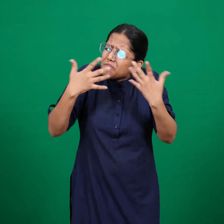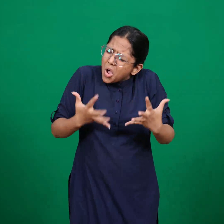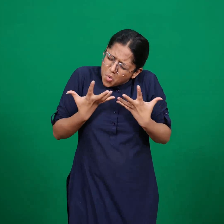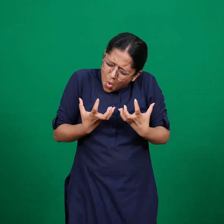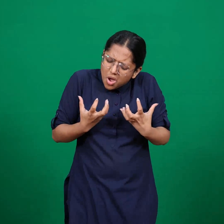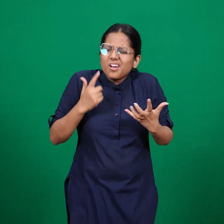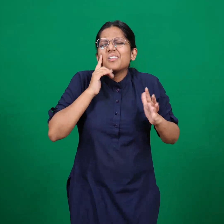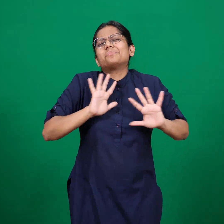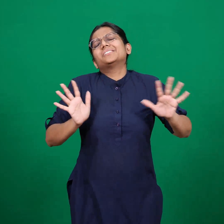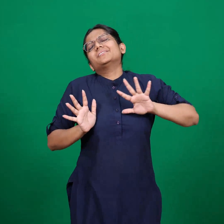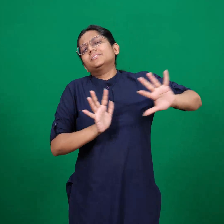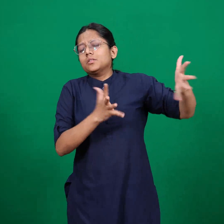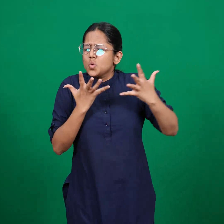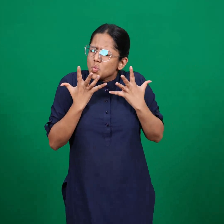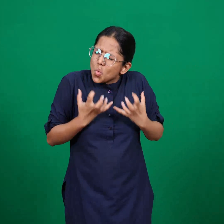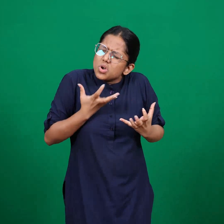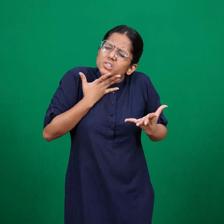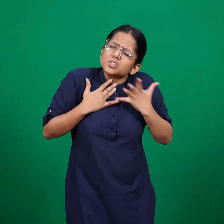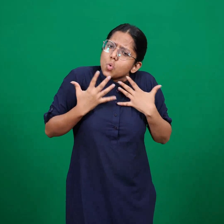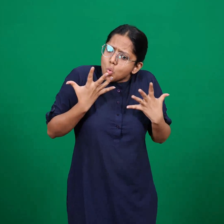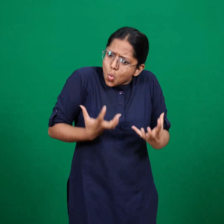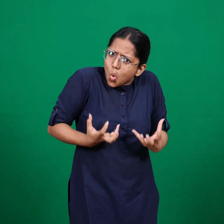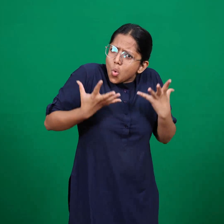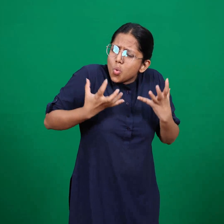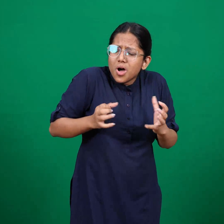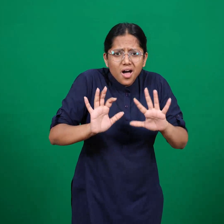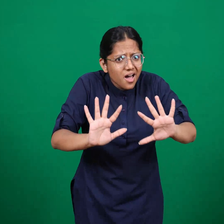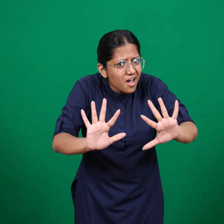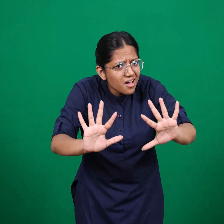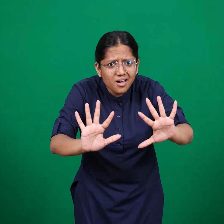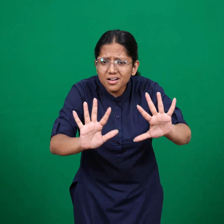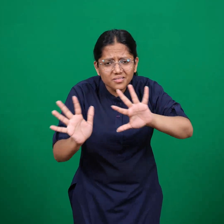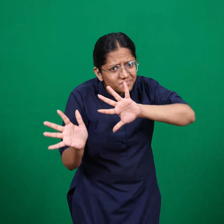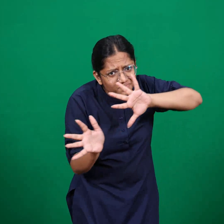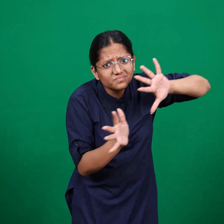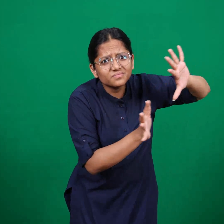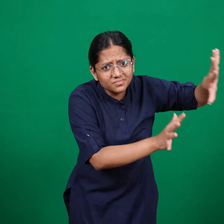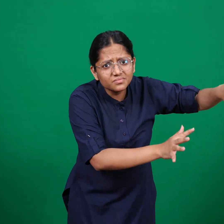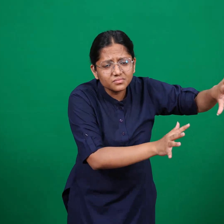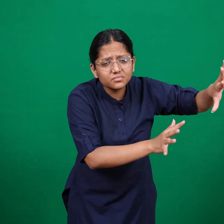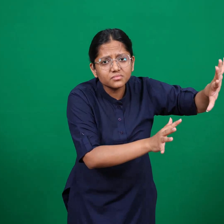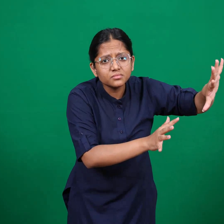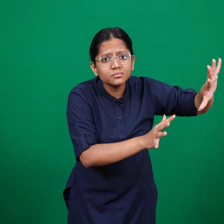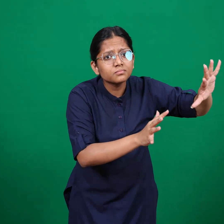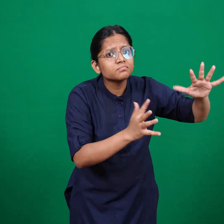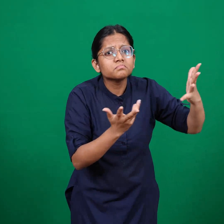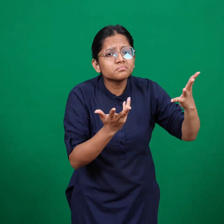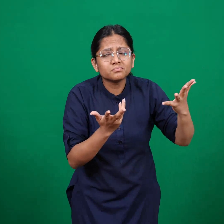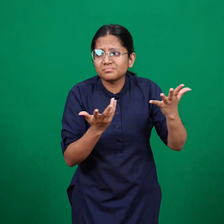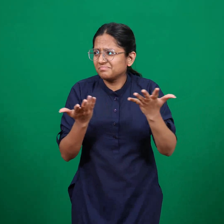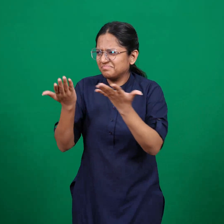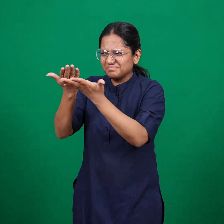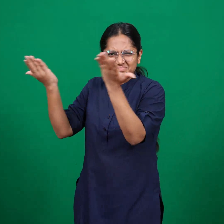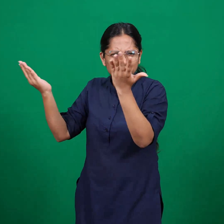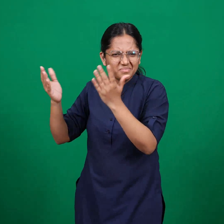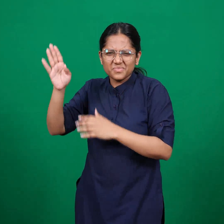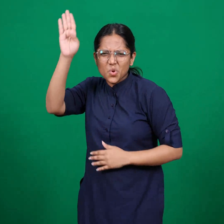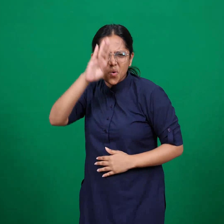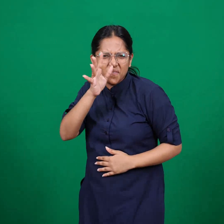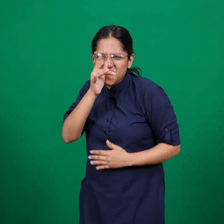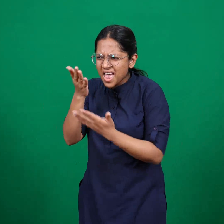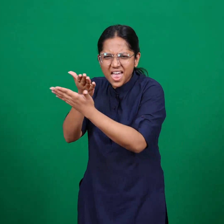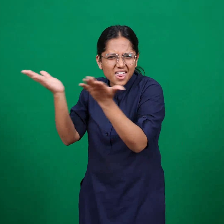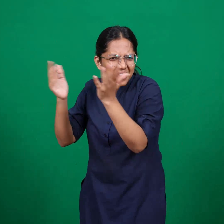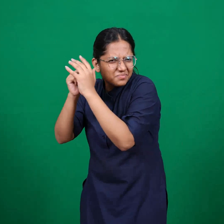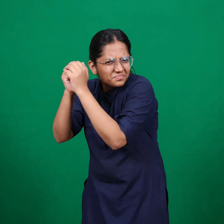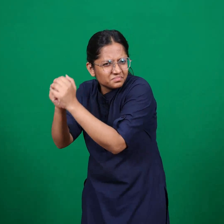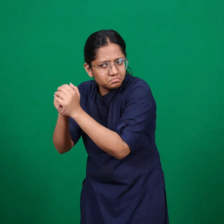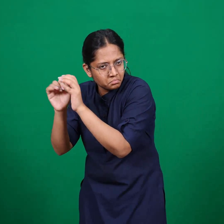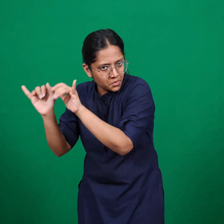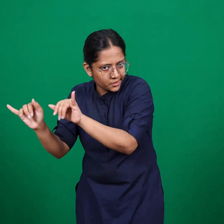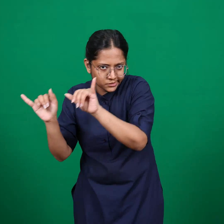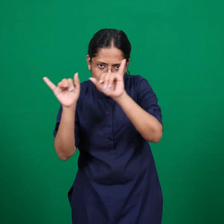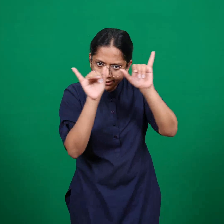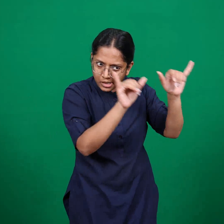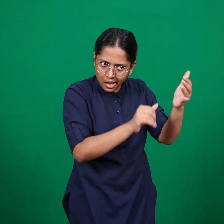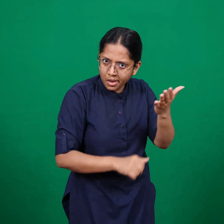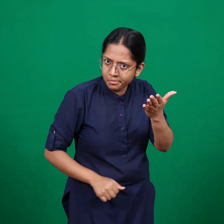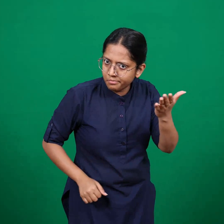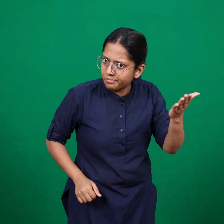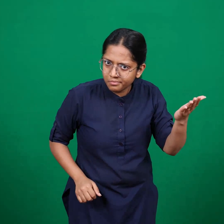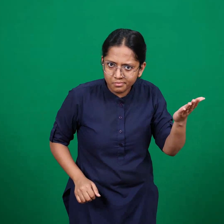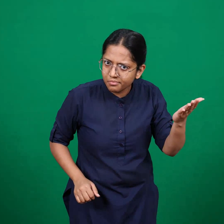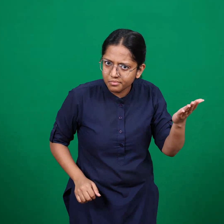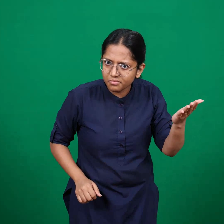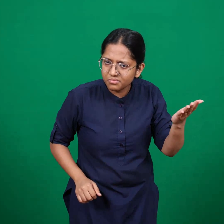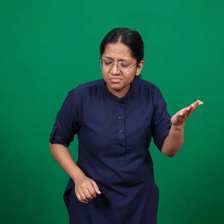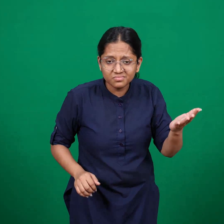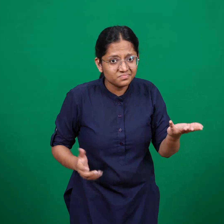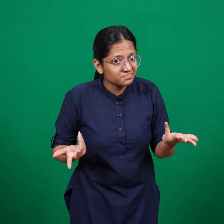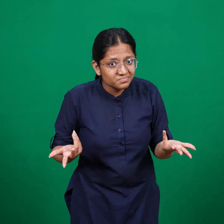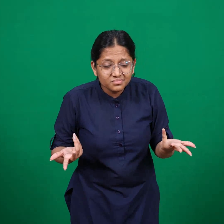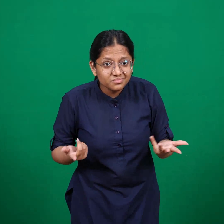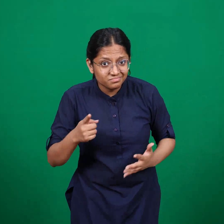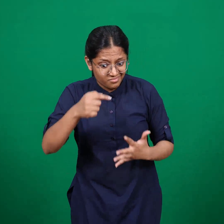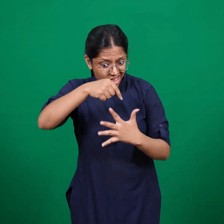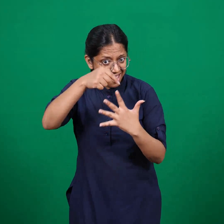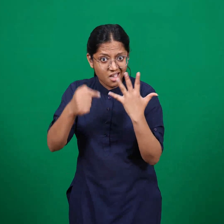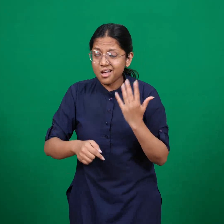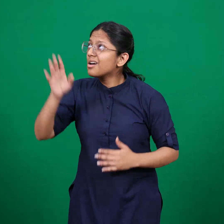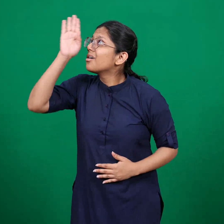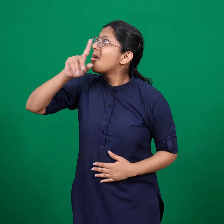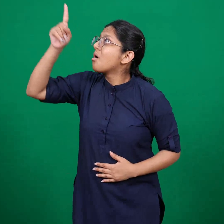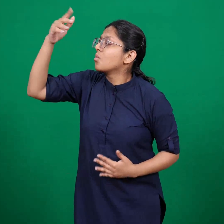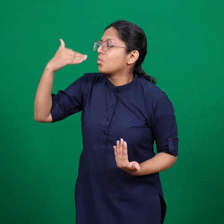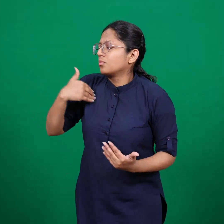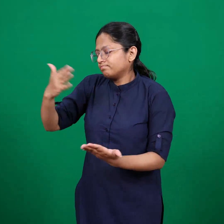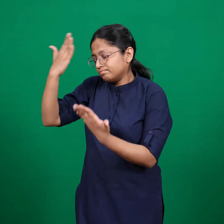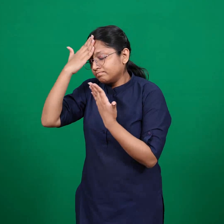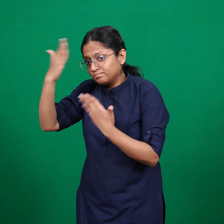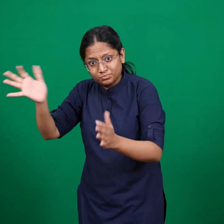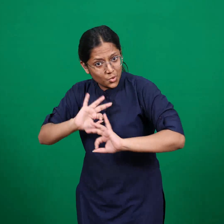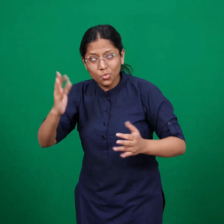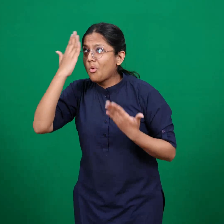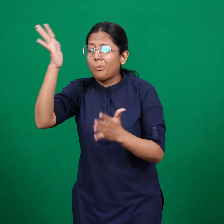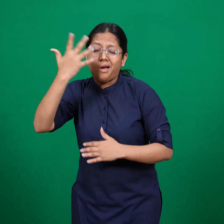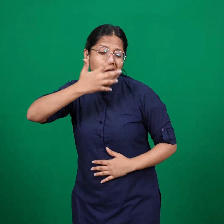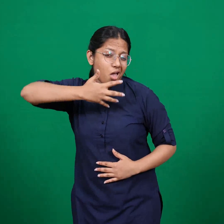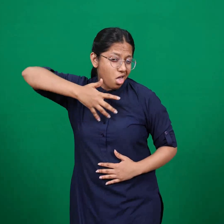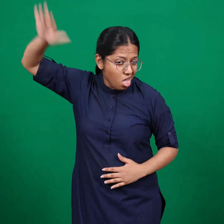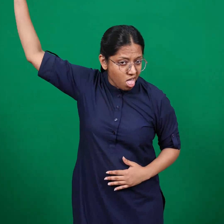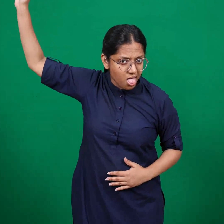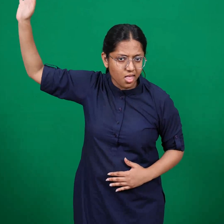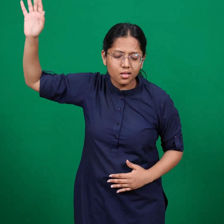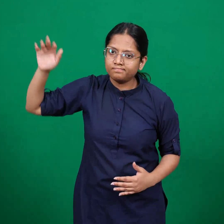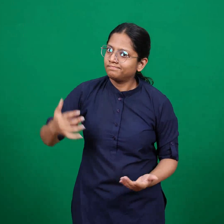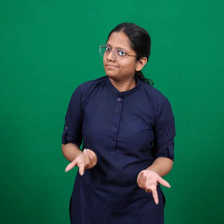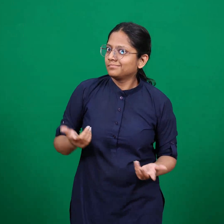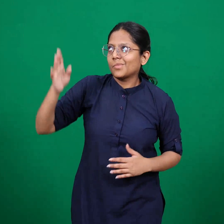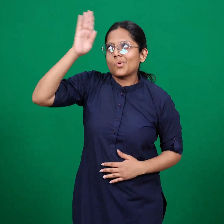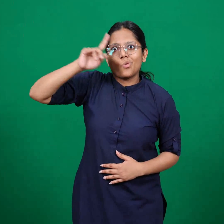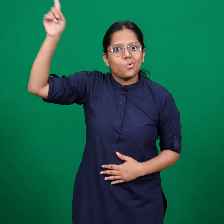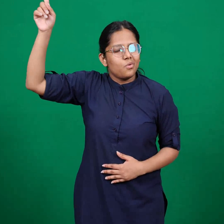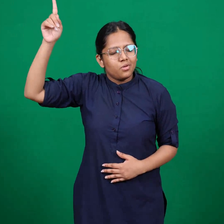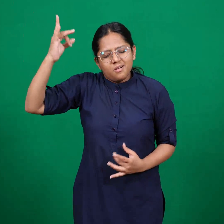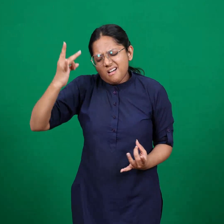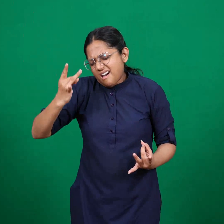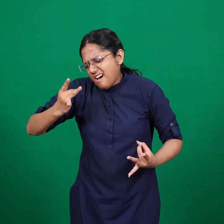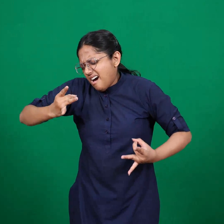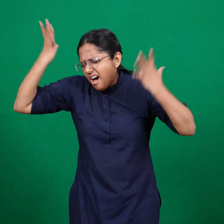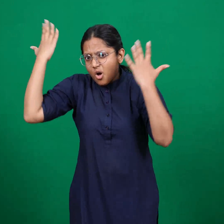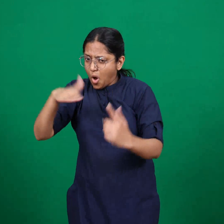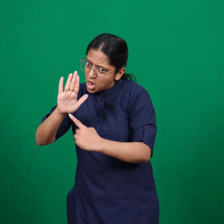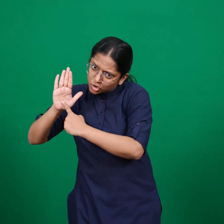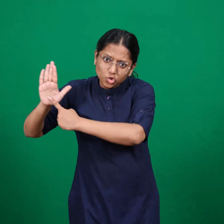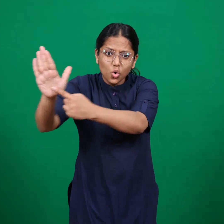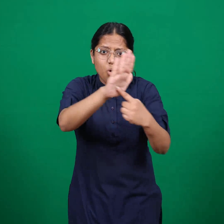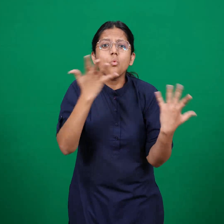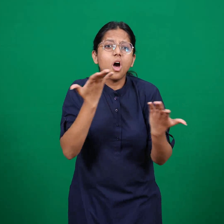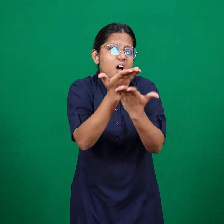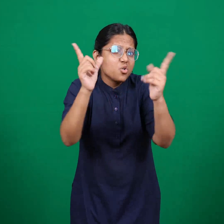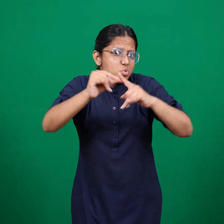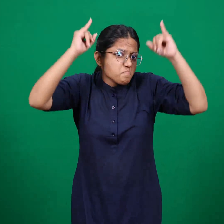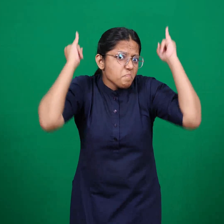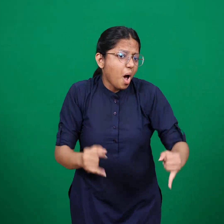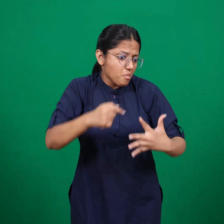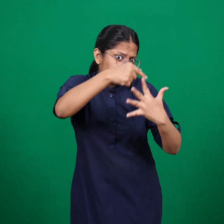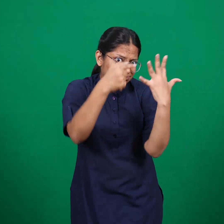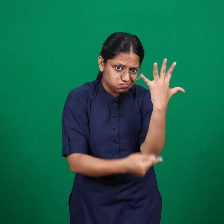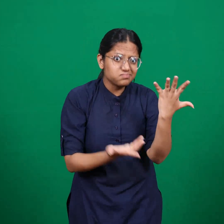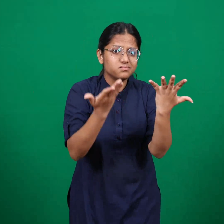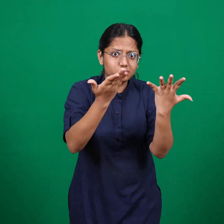Because of these, the wrath of God is coming on the sons of disobedience.